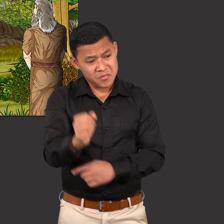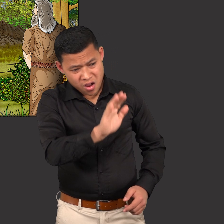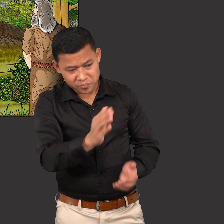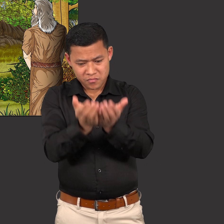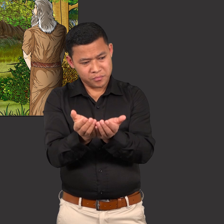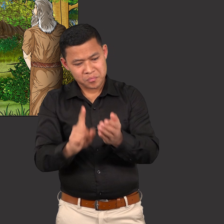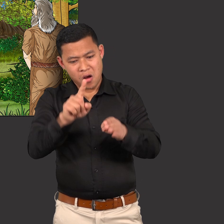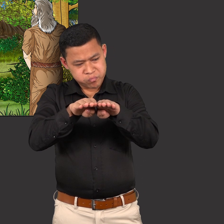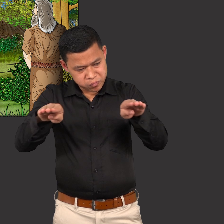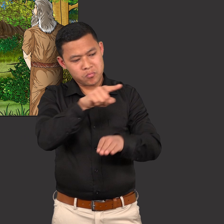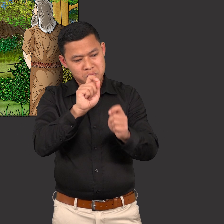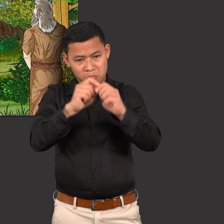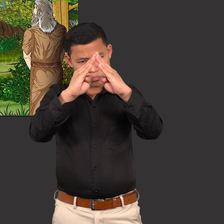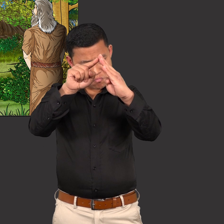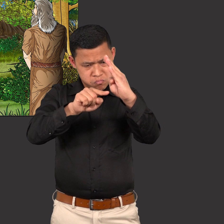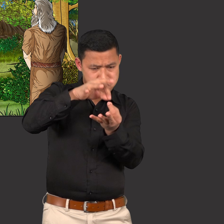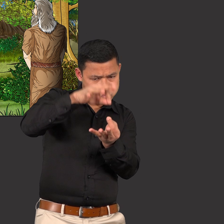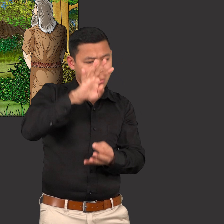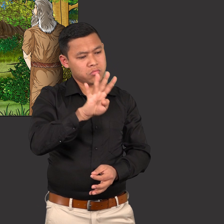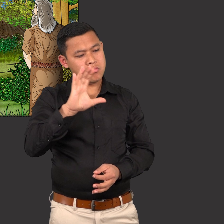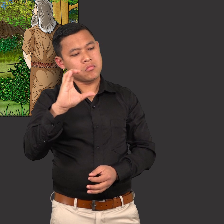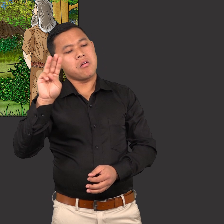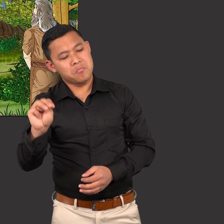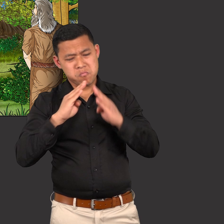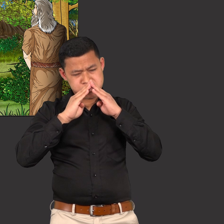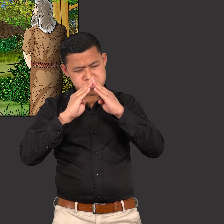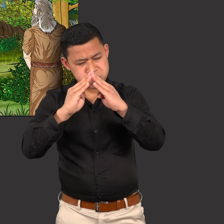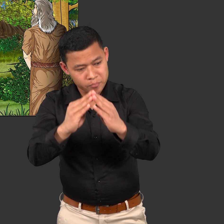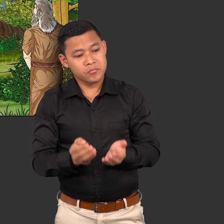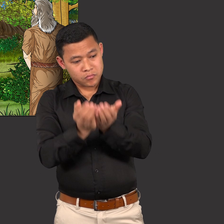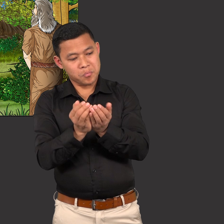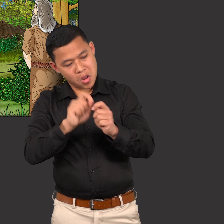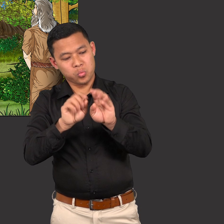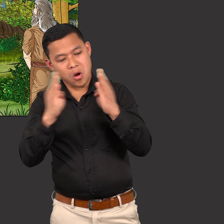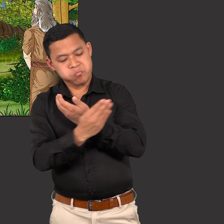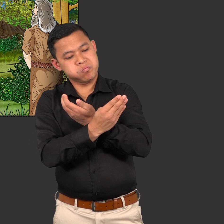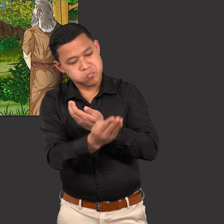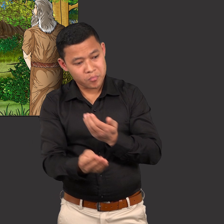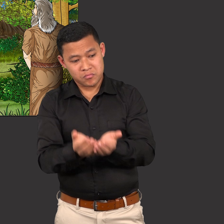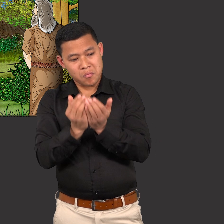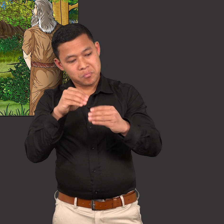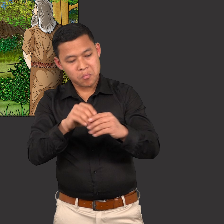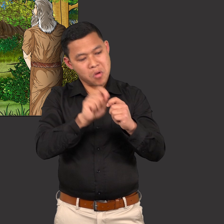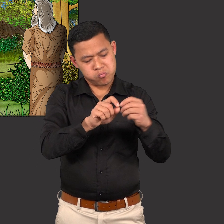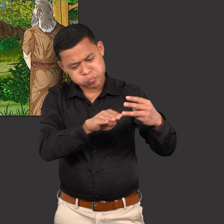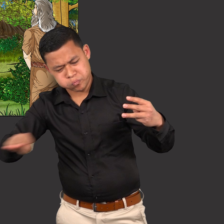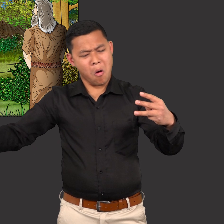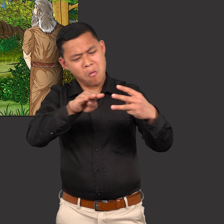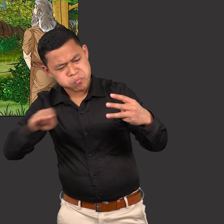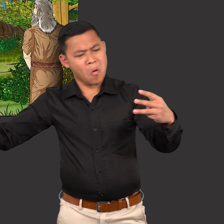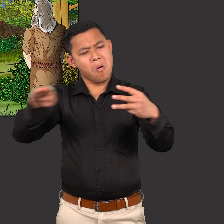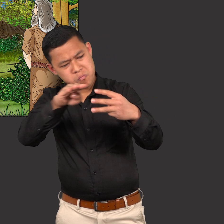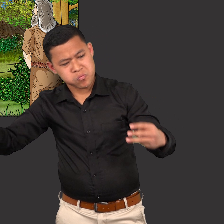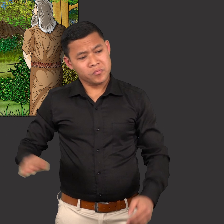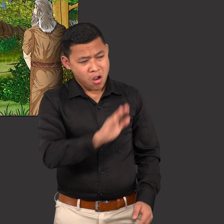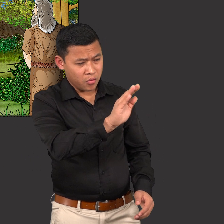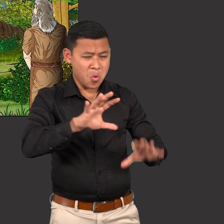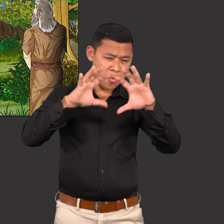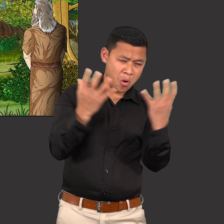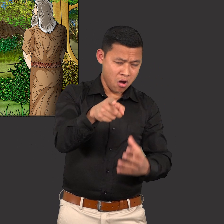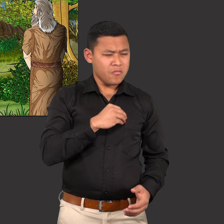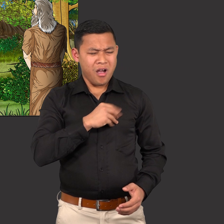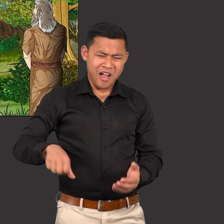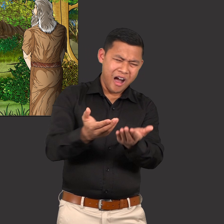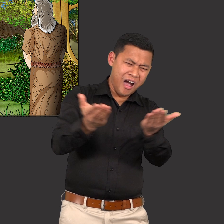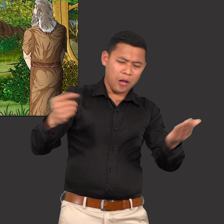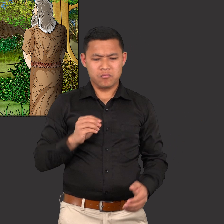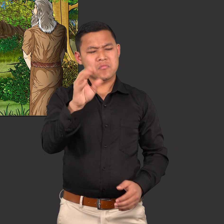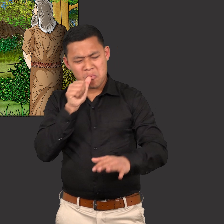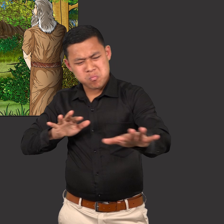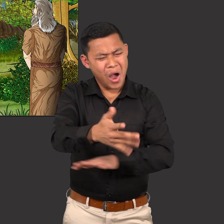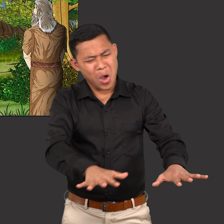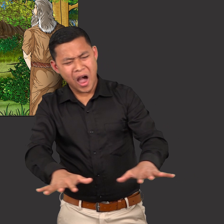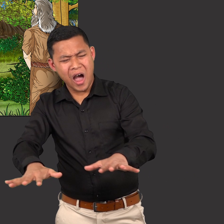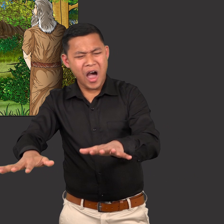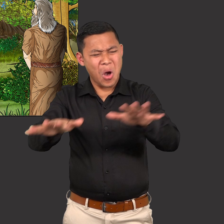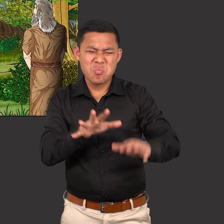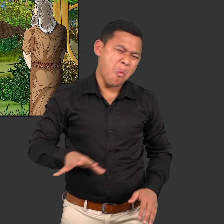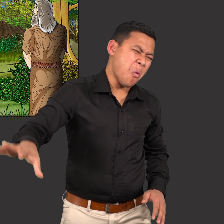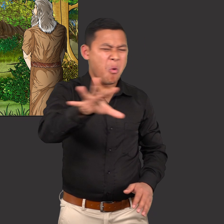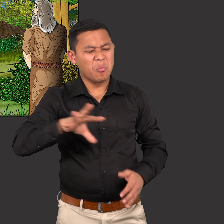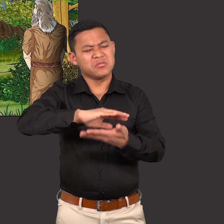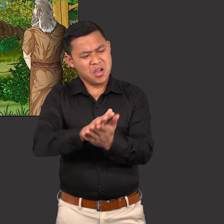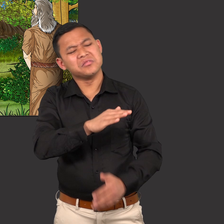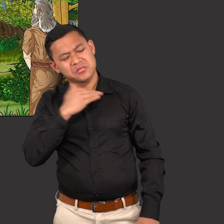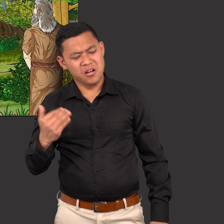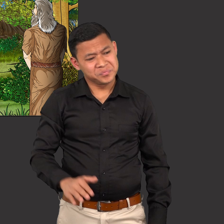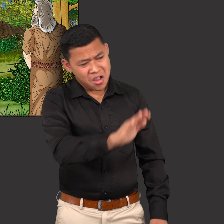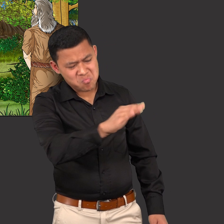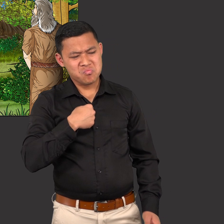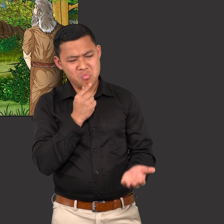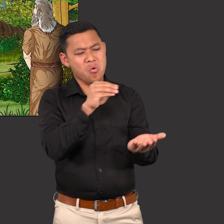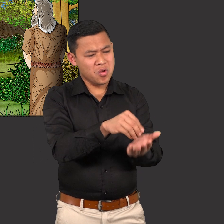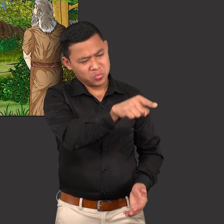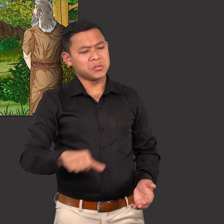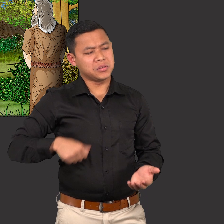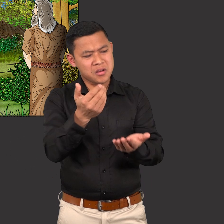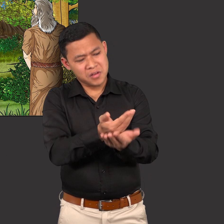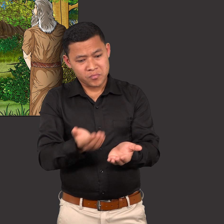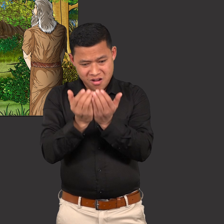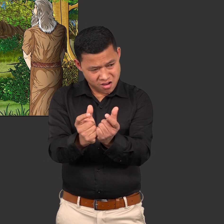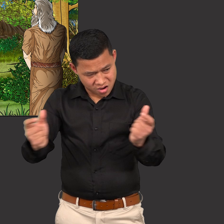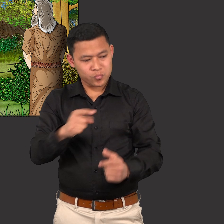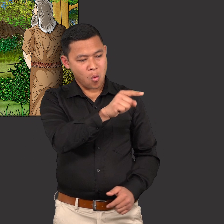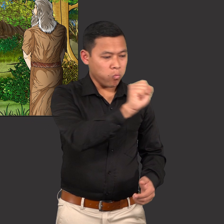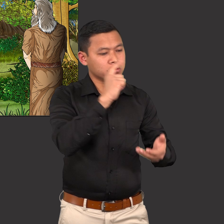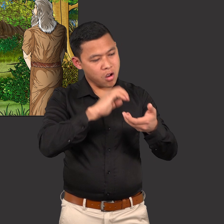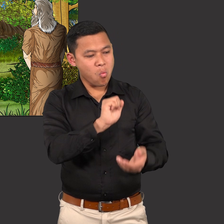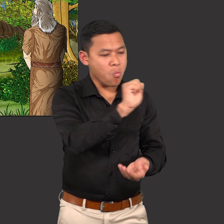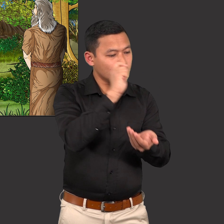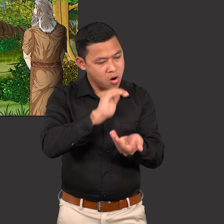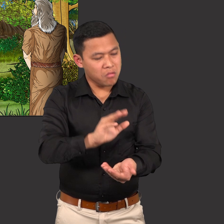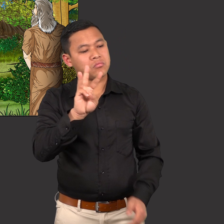You are to make a roof for the ark, finish its walls a cubit from the top, place a door in the side of the ark, and build lower, middle, and upper decks. And behold, I will bring floodwaters upon the earth to destroy every creature under the heavens that has the breath of life. Everything on the earth will perish.